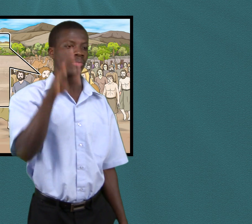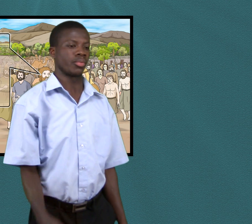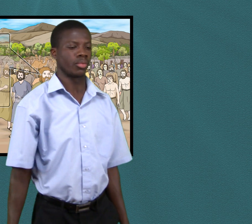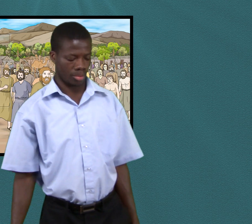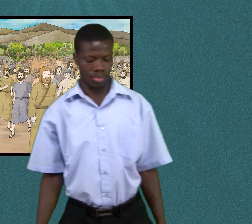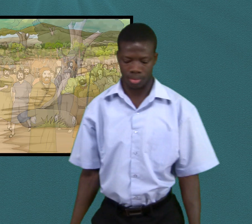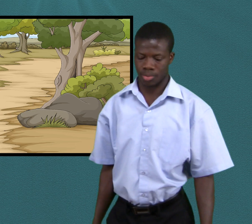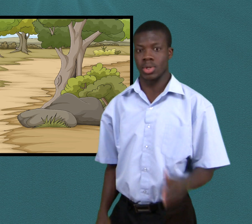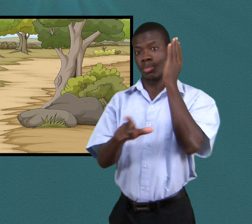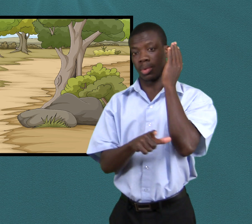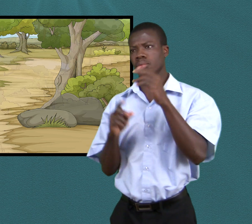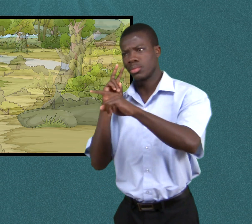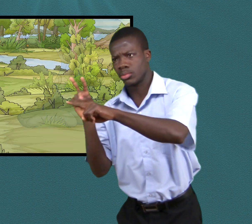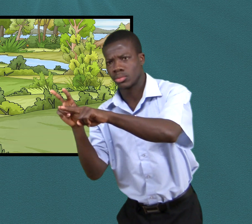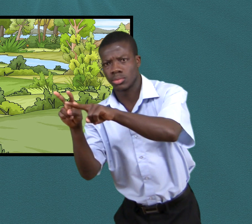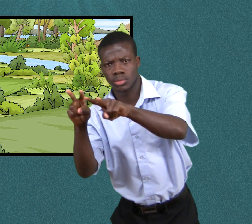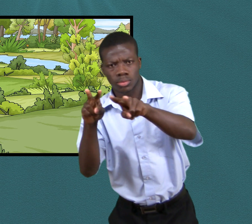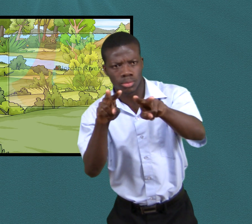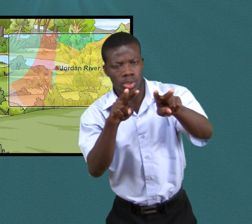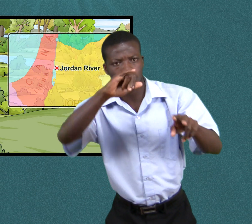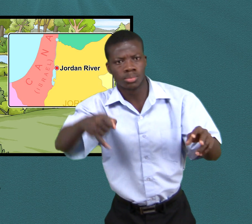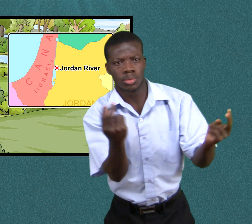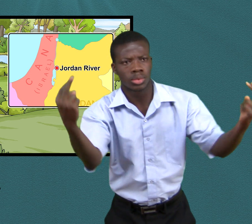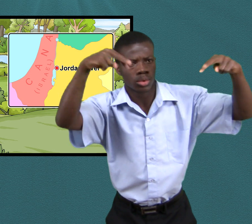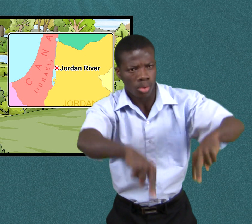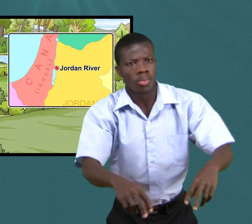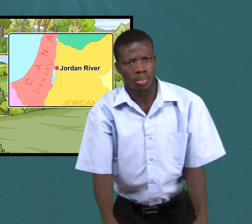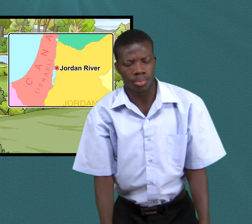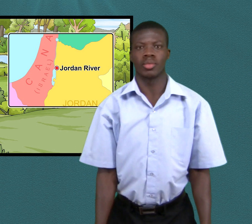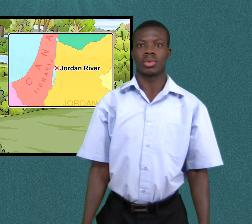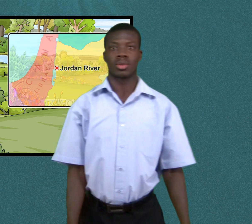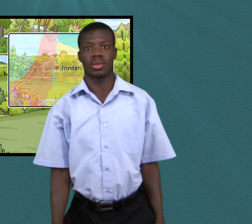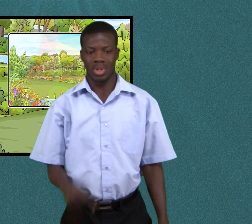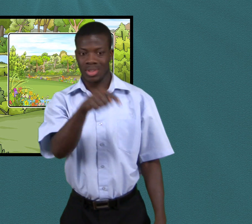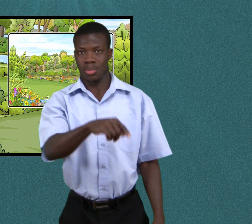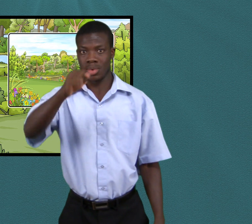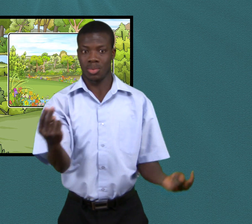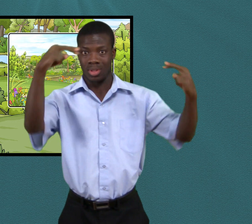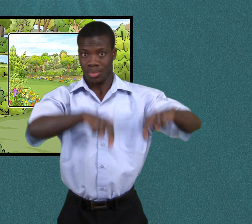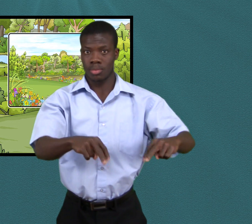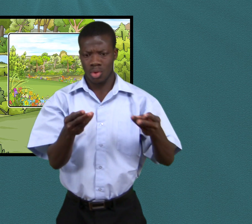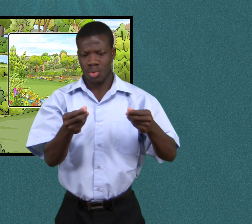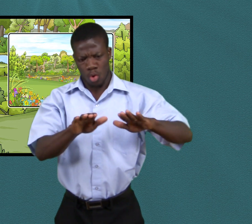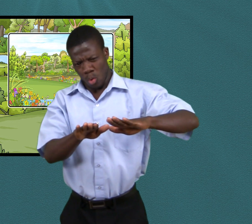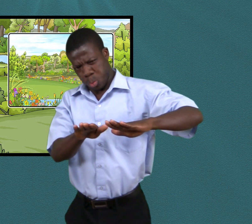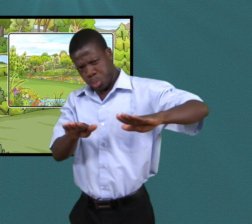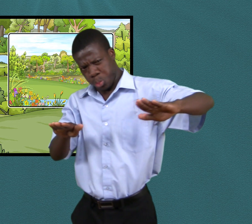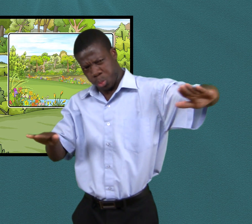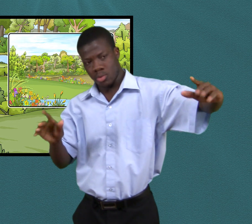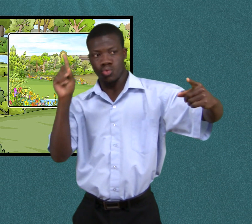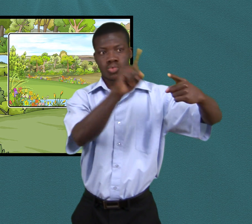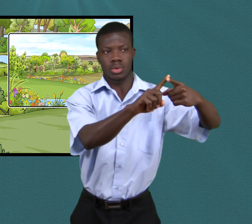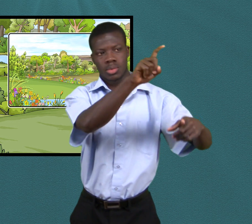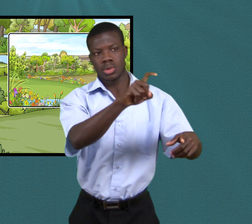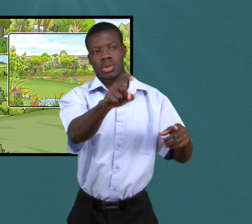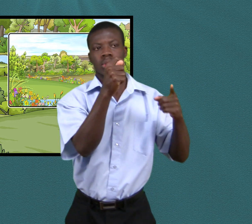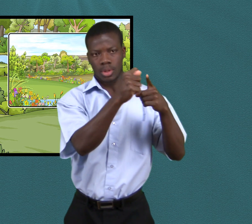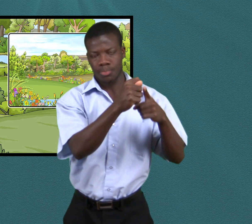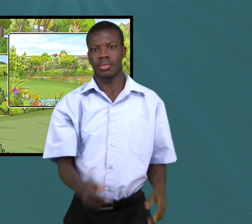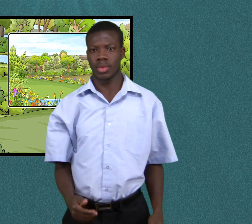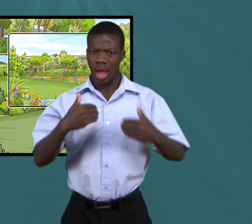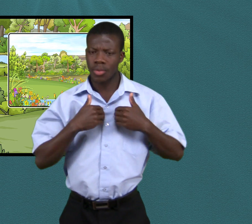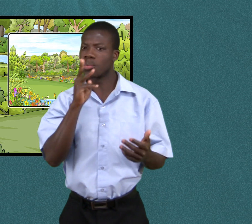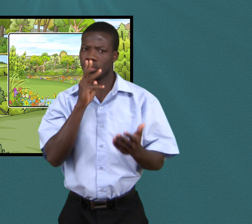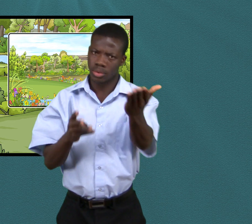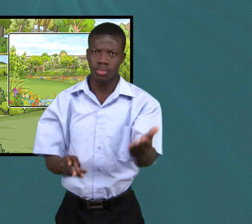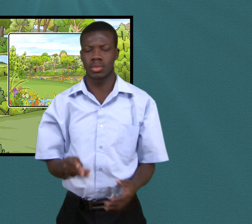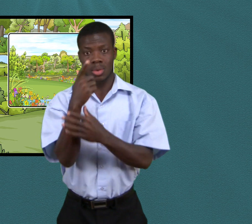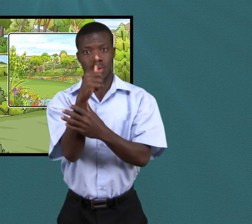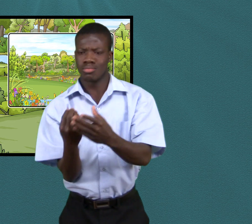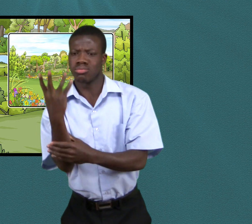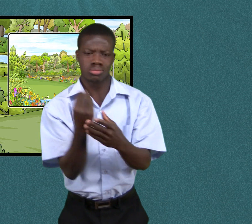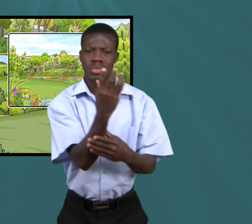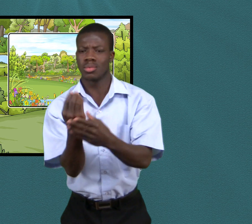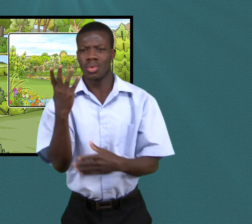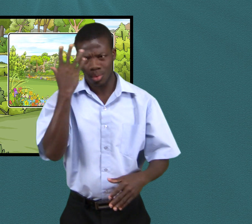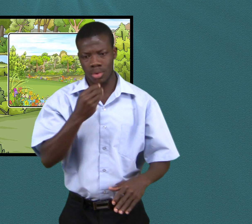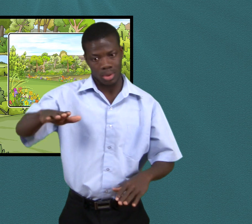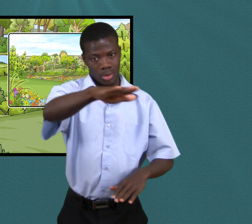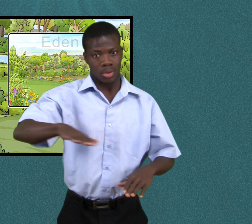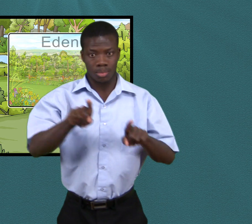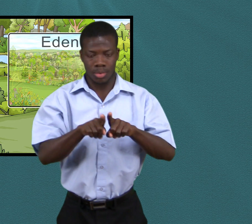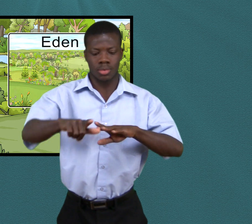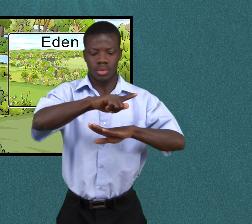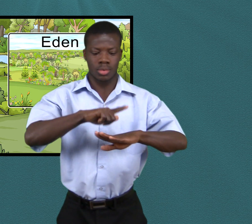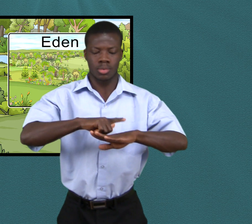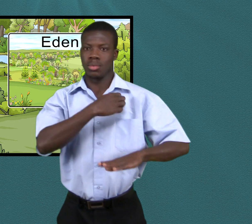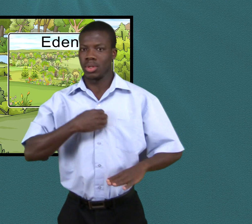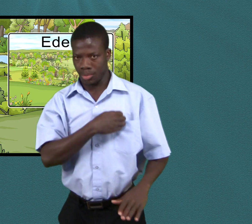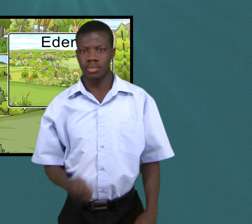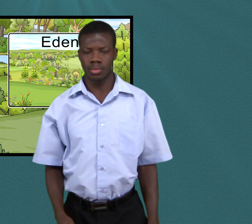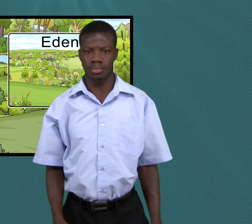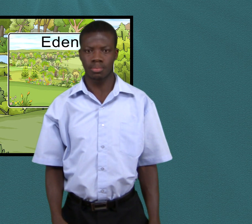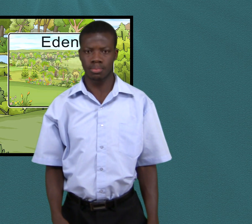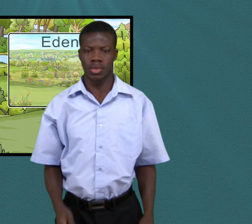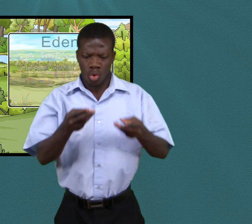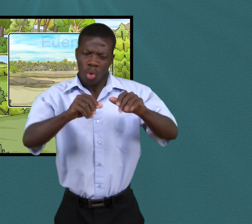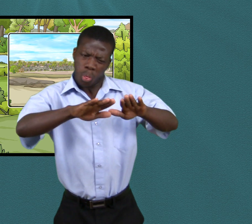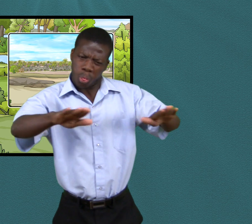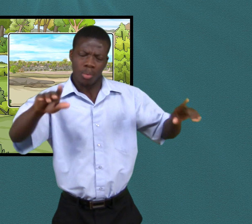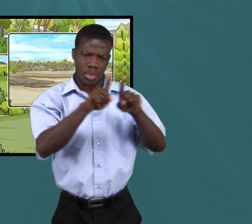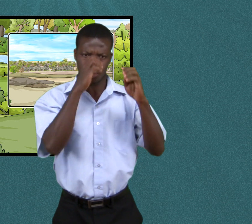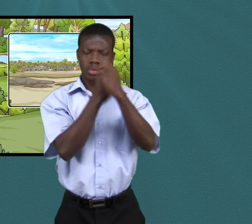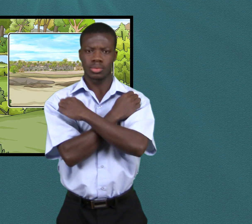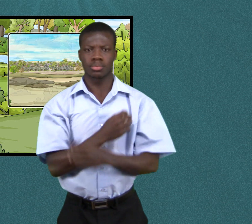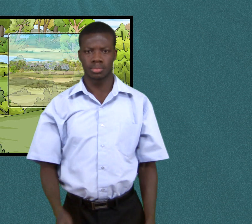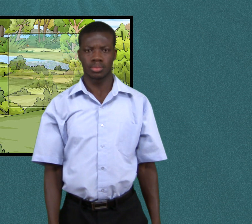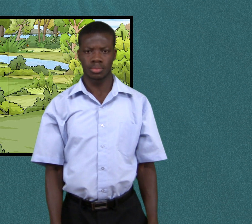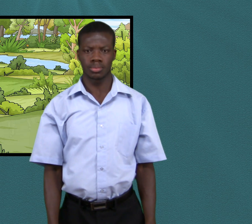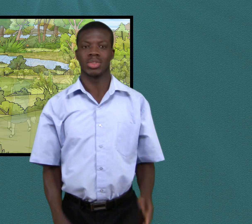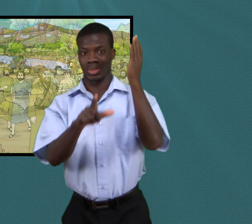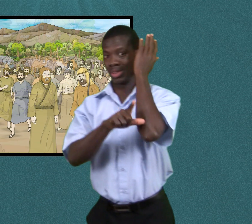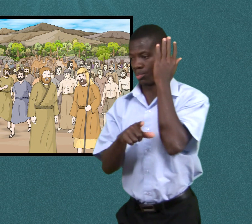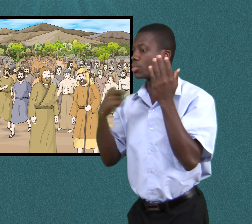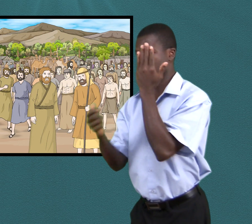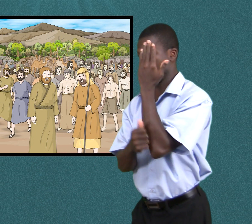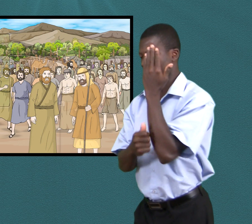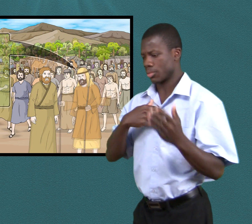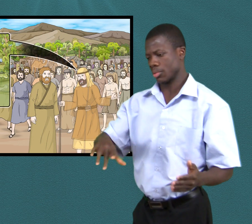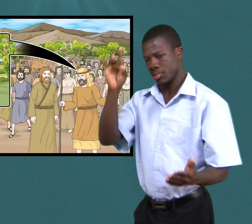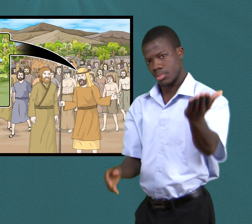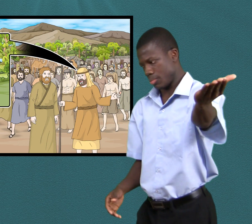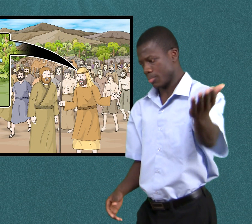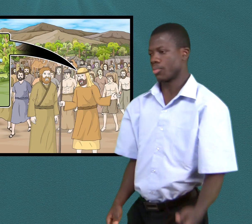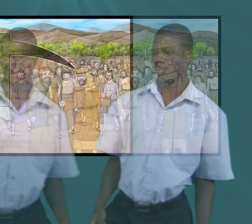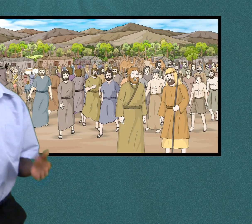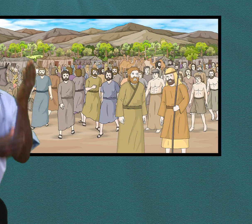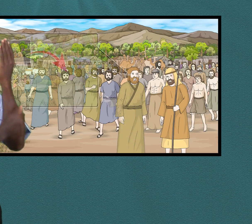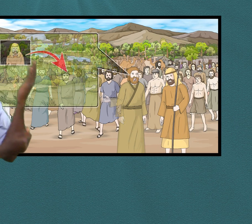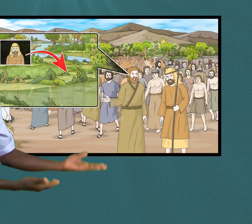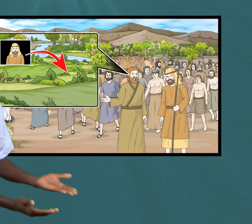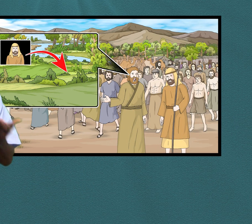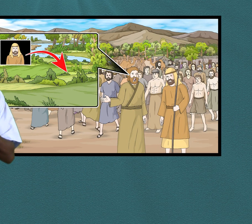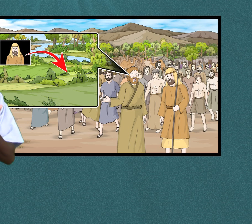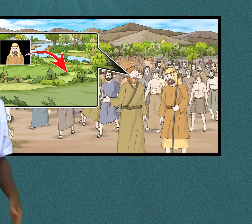And Lot looked out and saw that the whole plain of the Jordan, all the way to Zoar, was well watered like the garden of the LORD, like the land of Egypt.